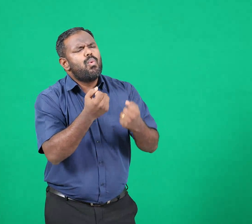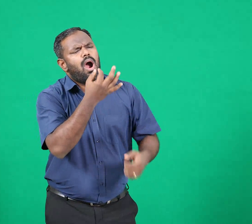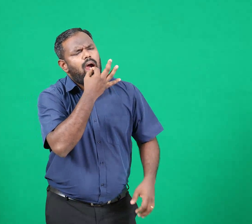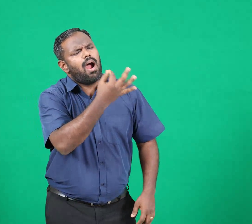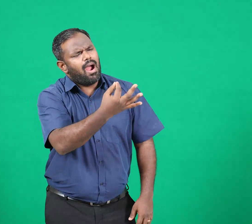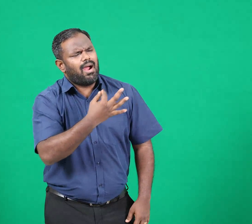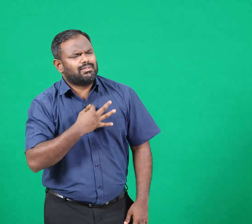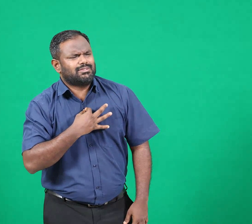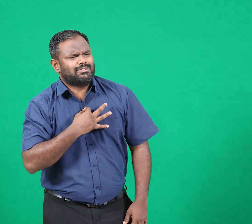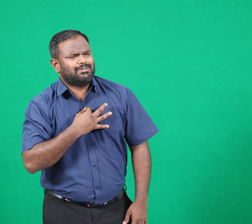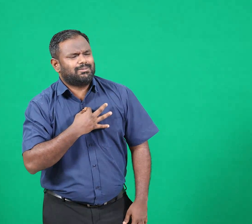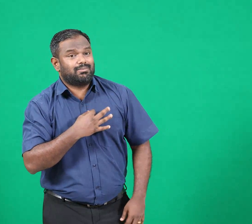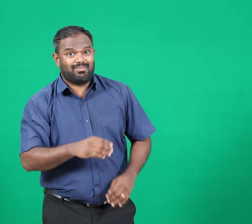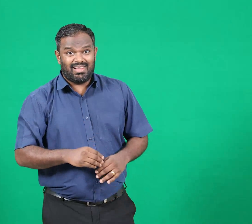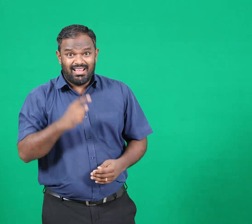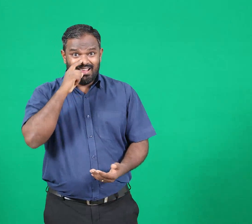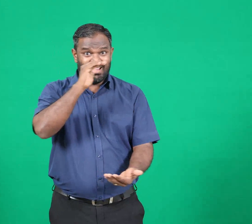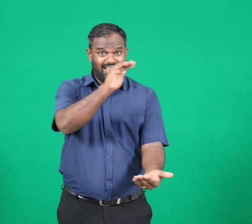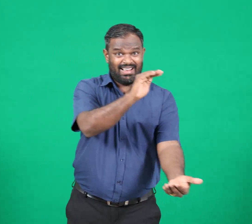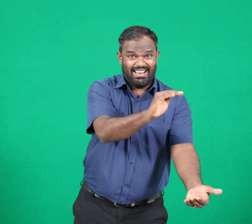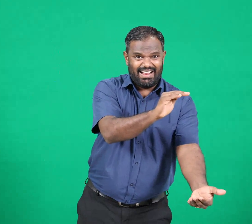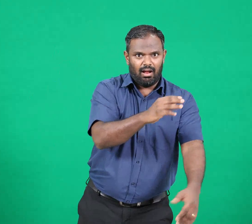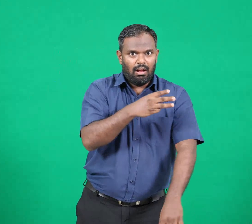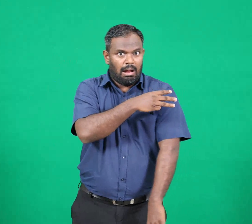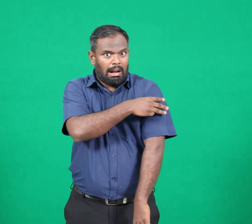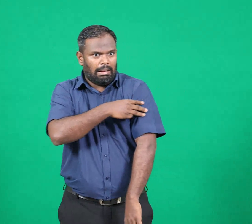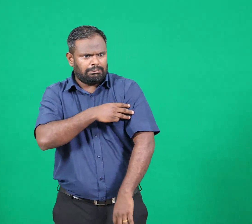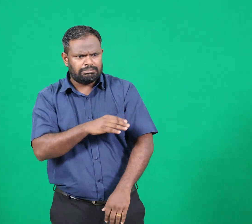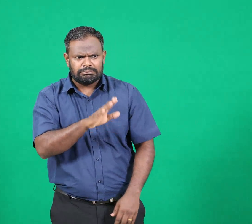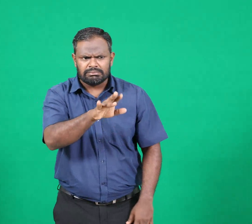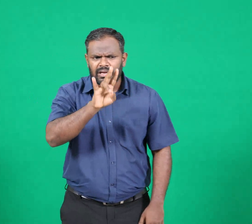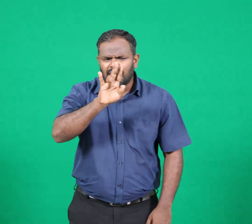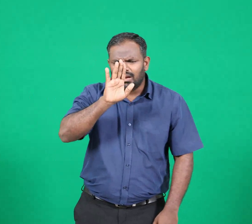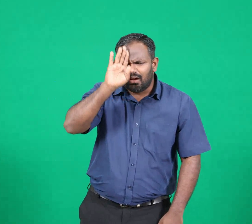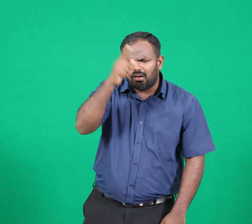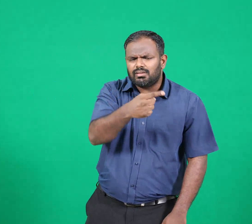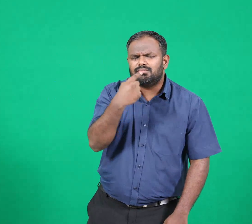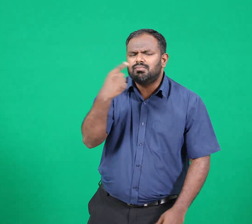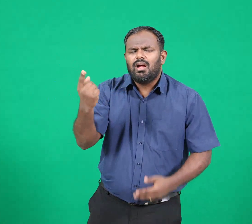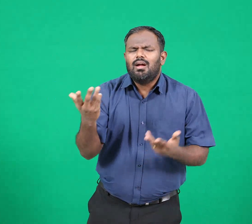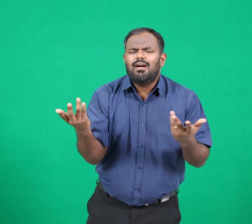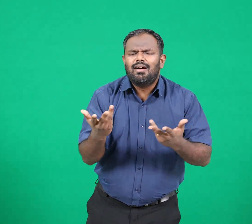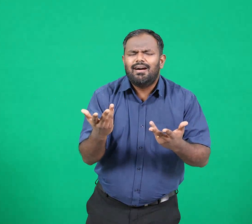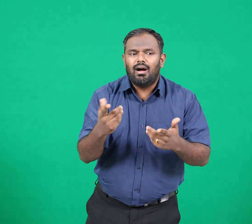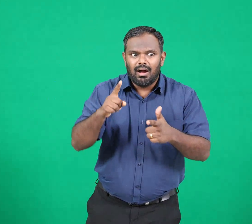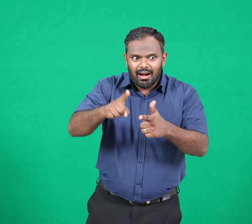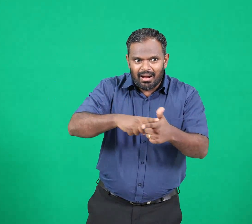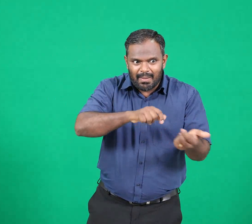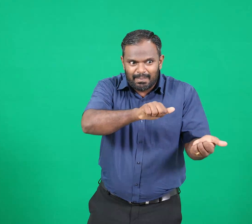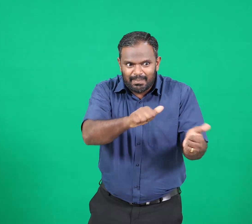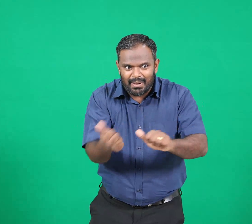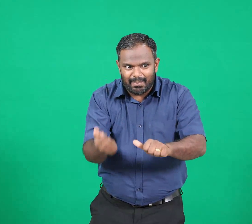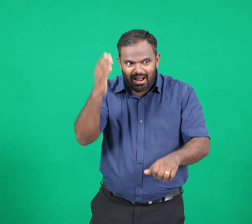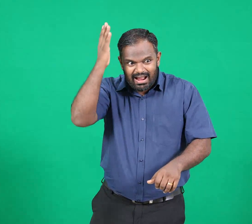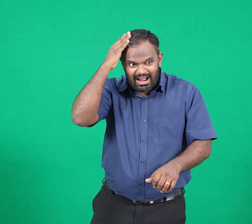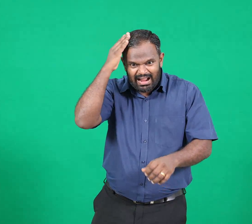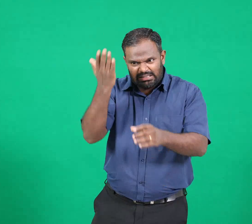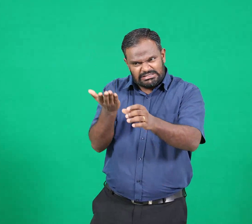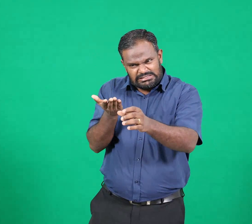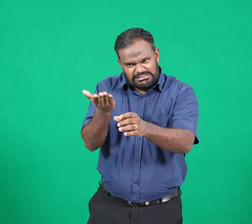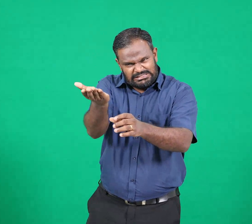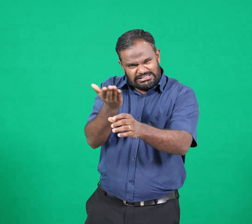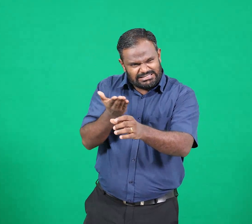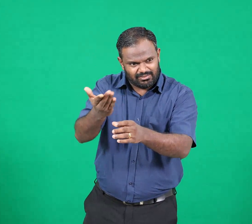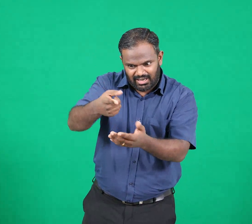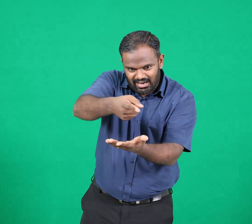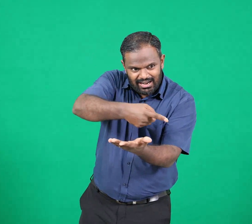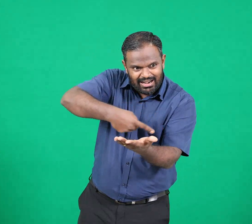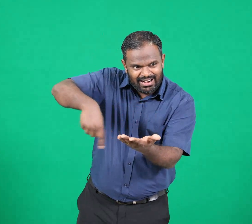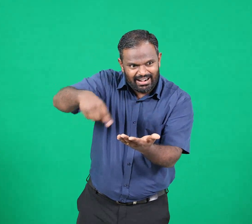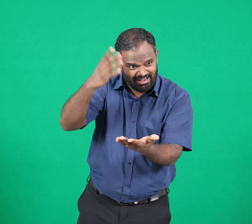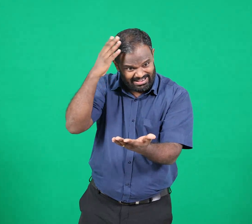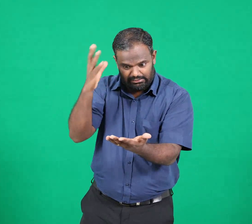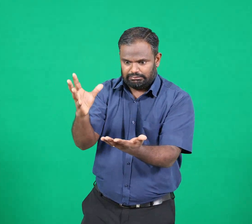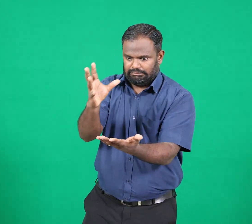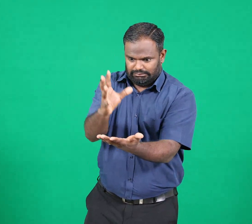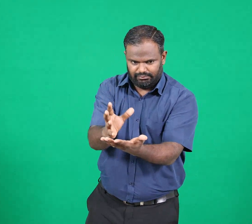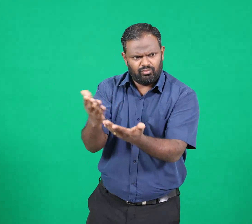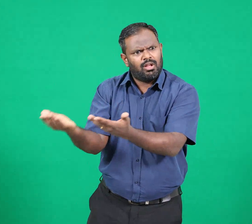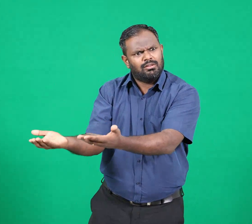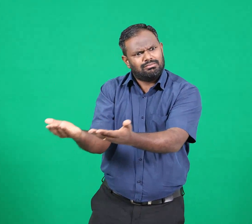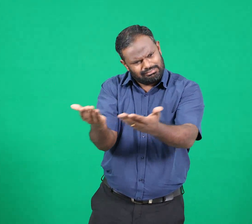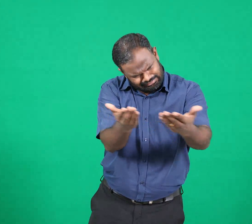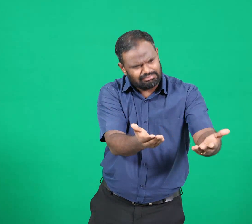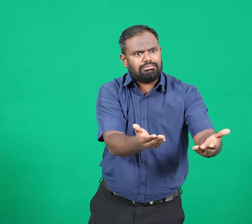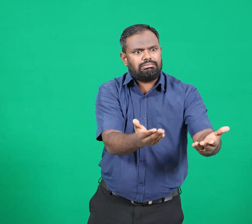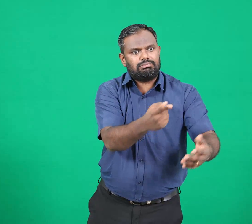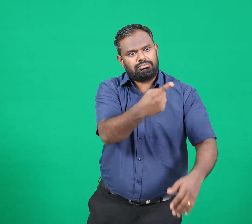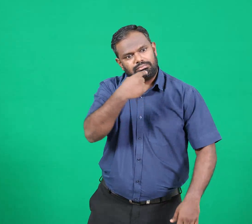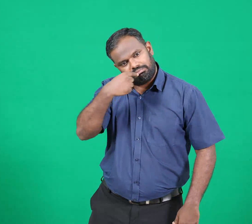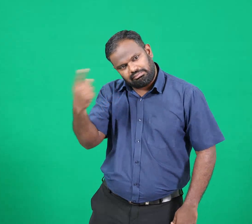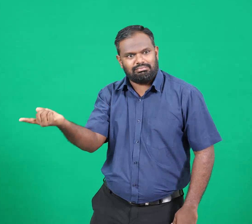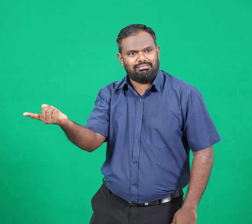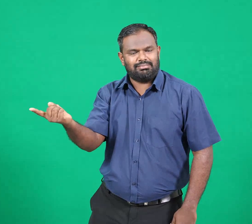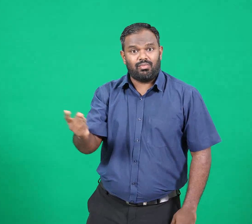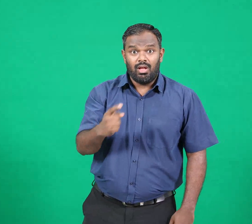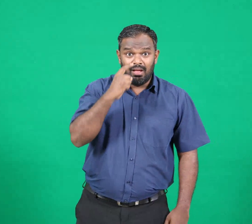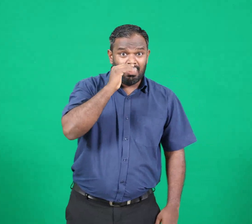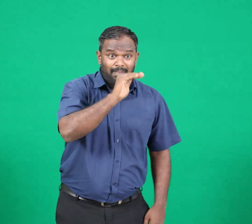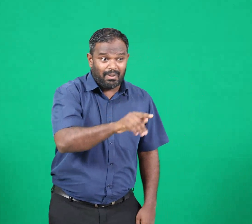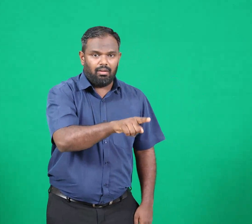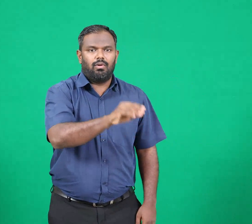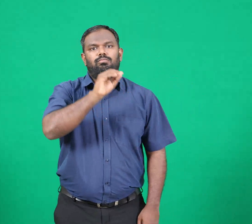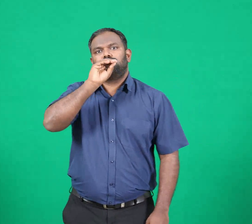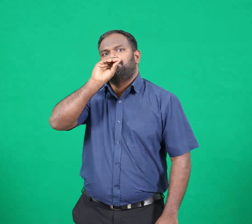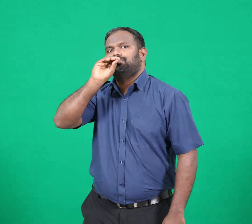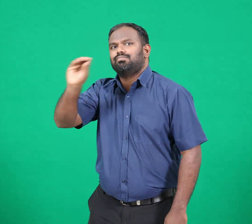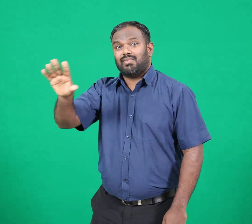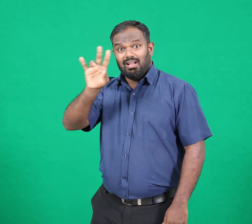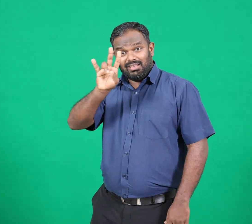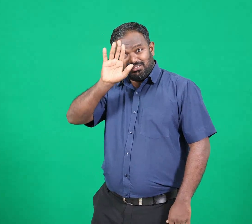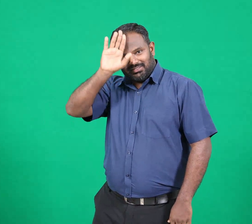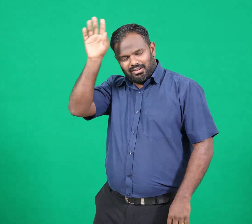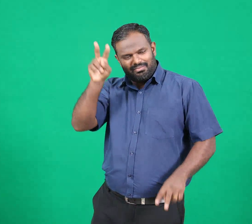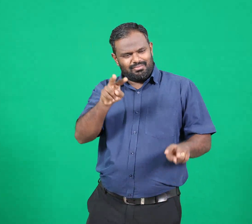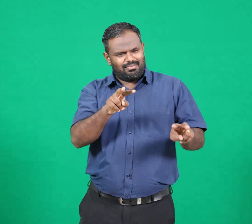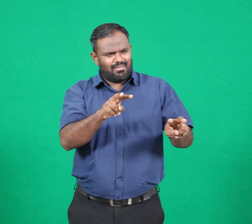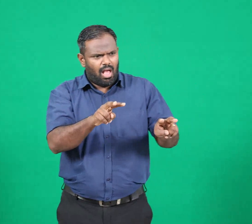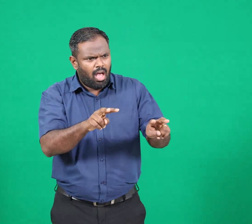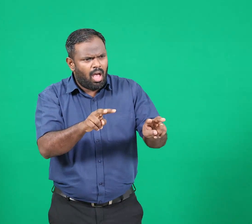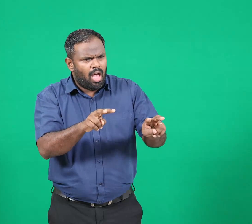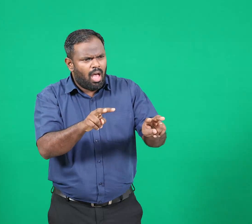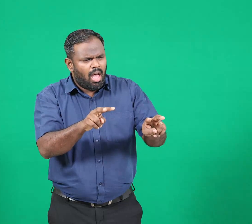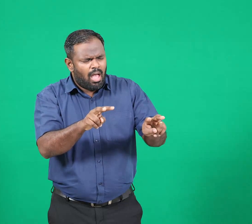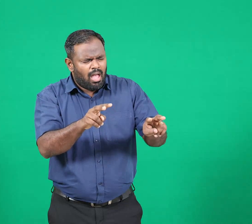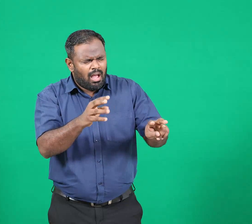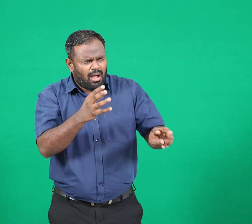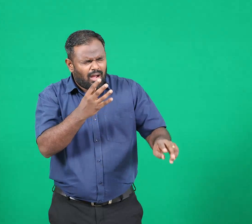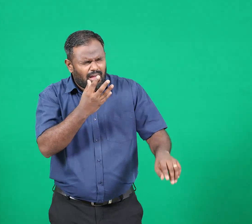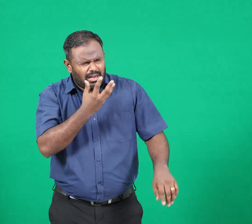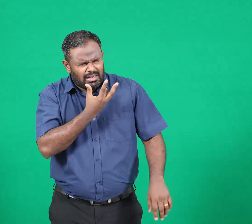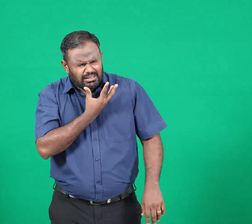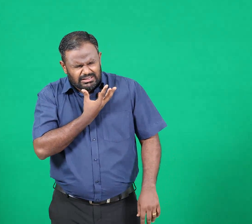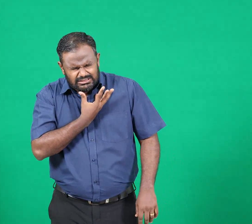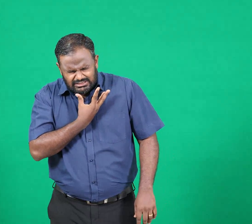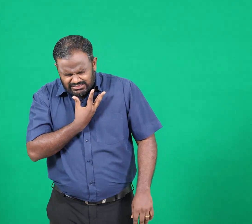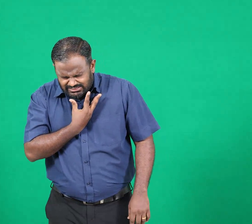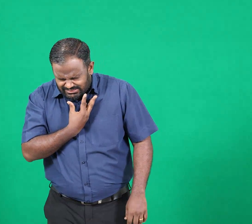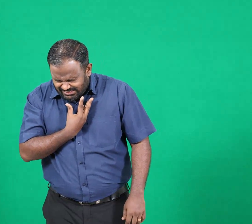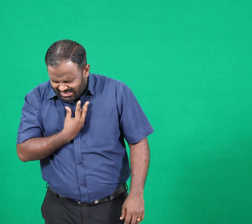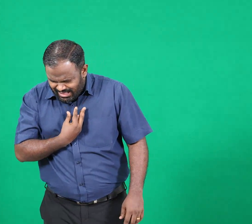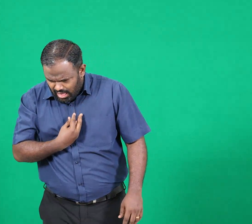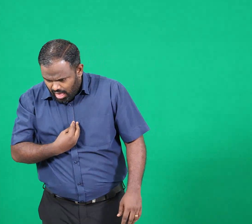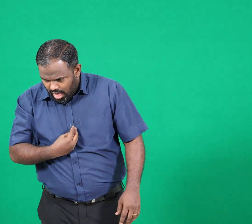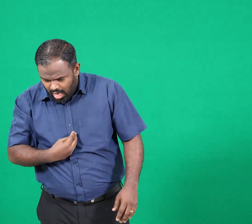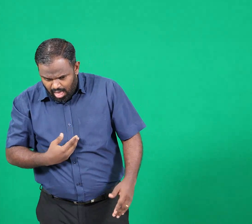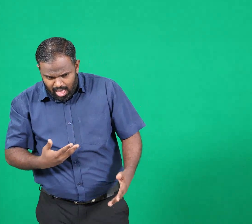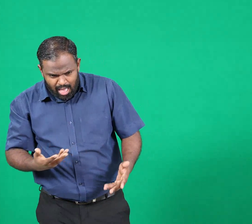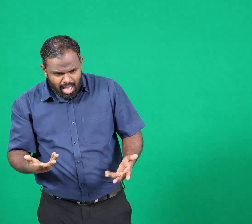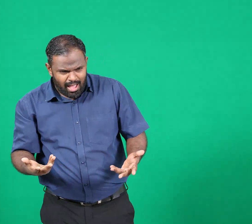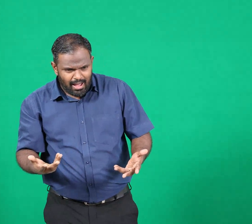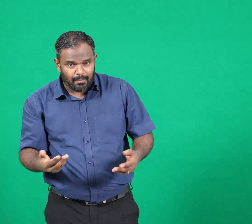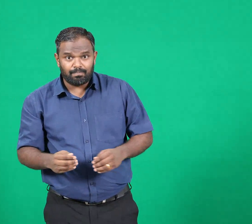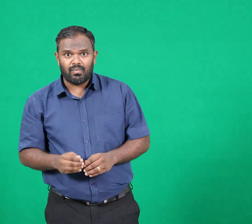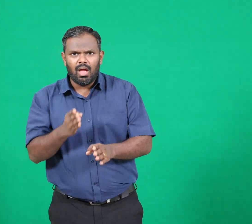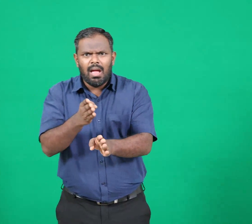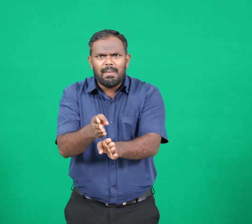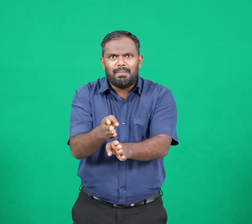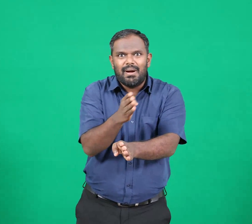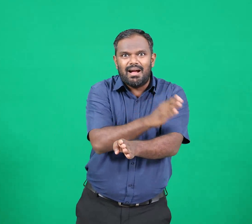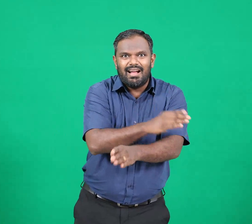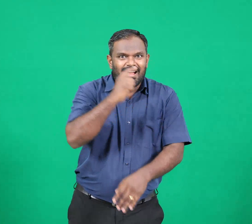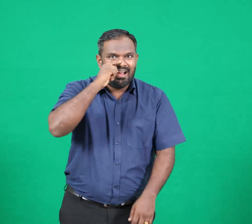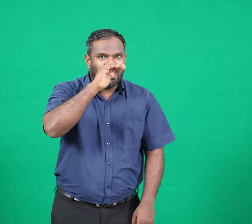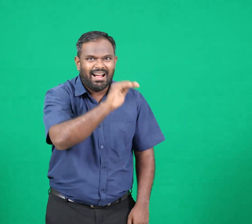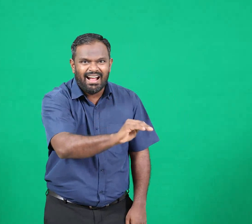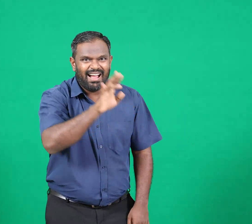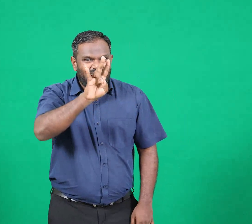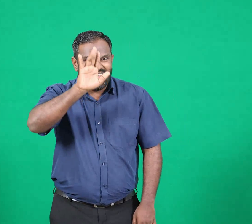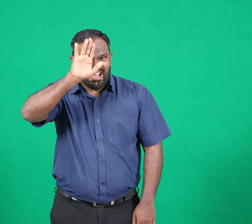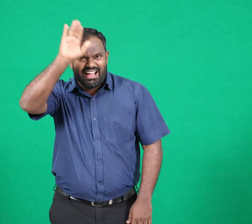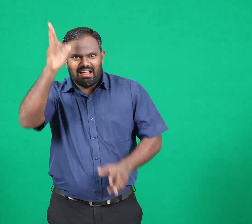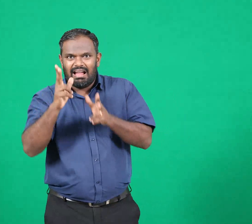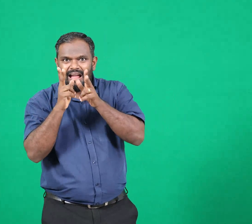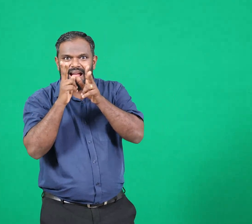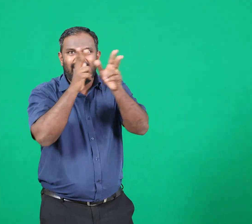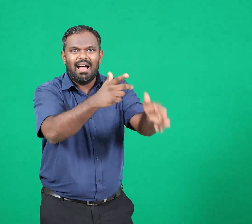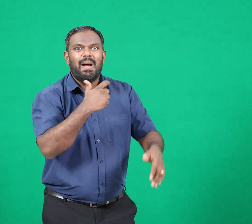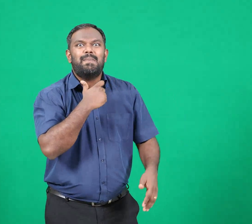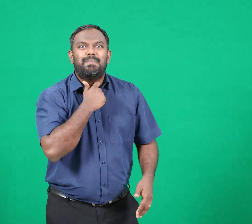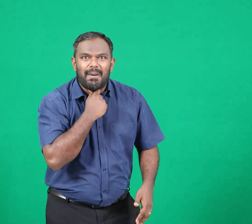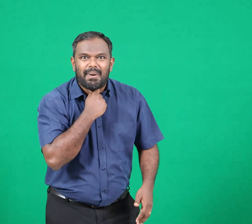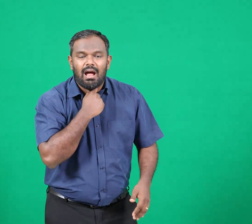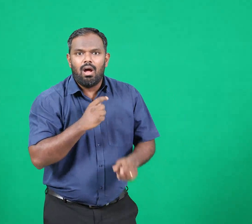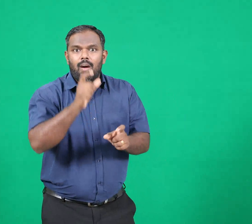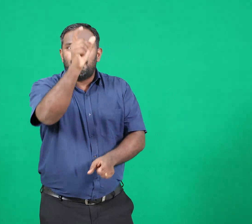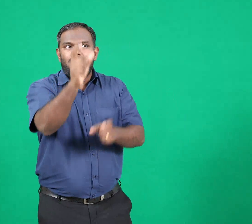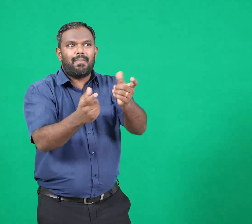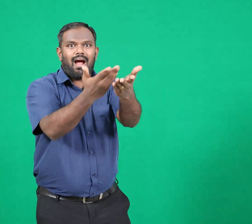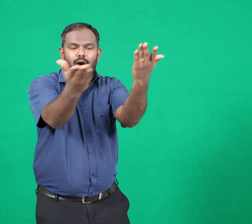Prompted by her mother, she said, "Give me here on a platter the head of John the Baptist."